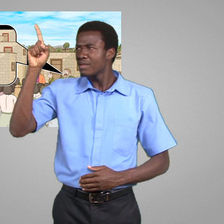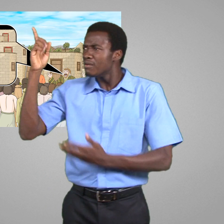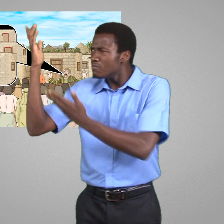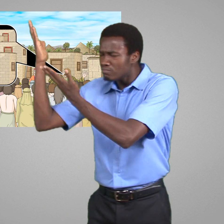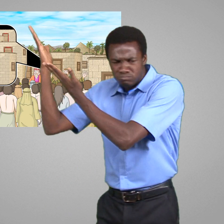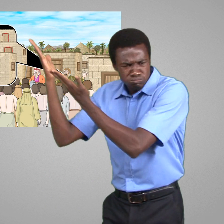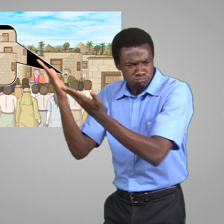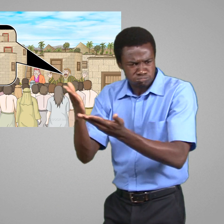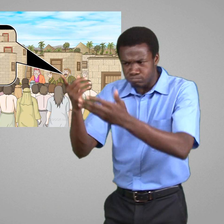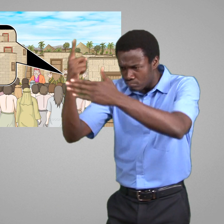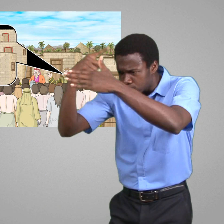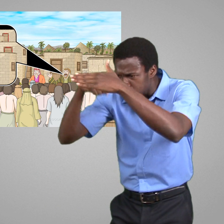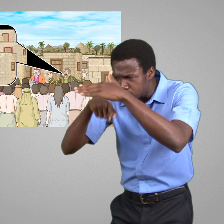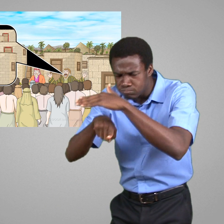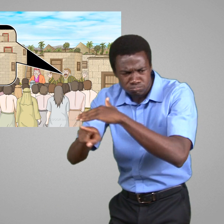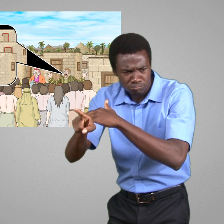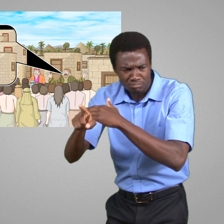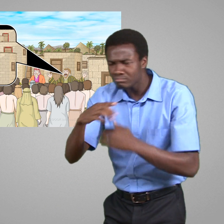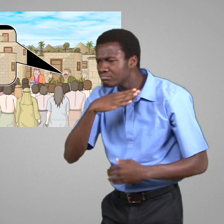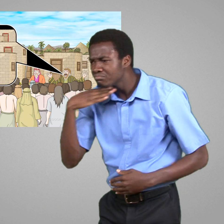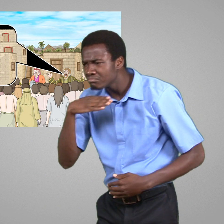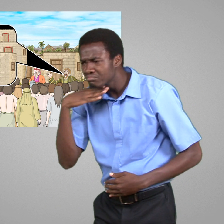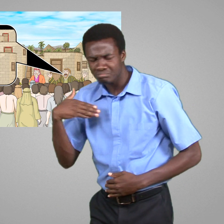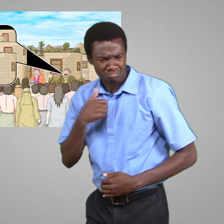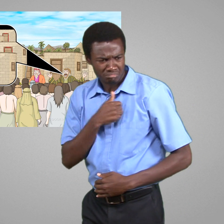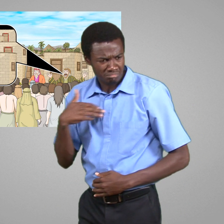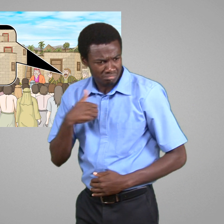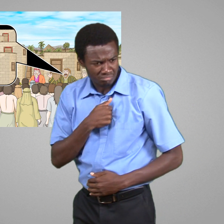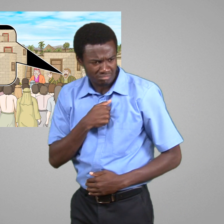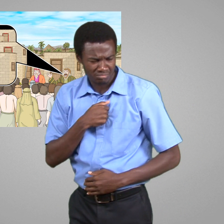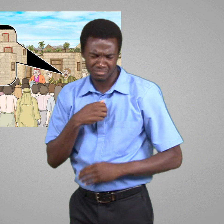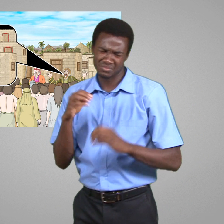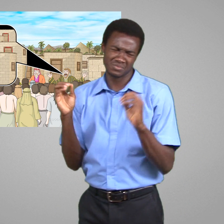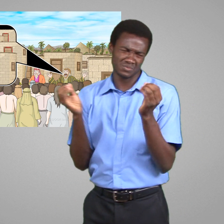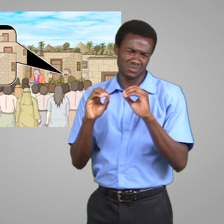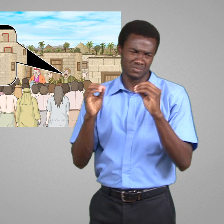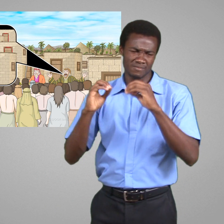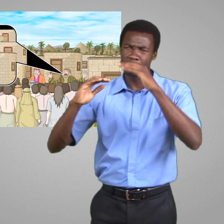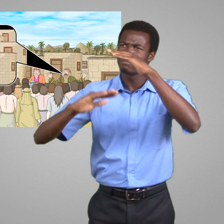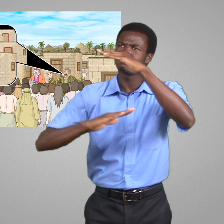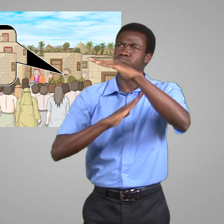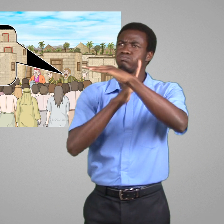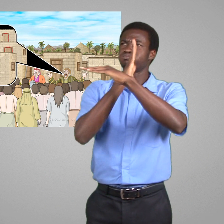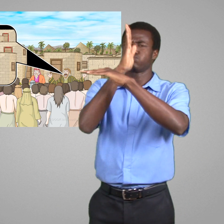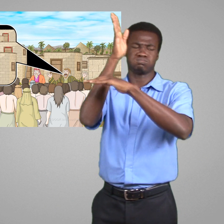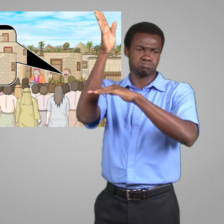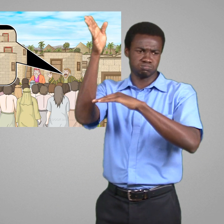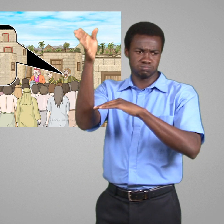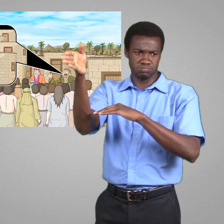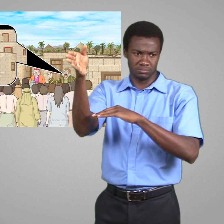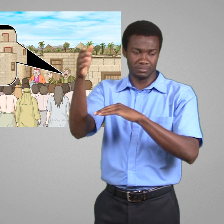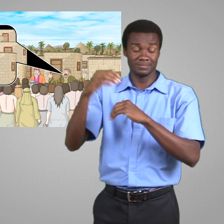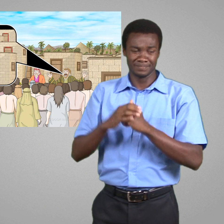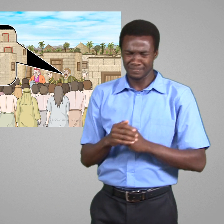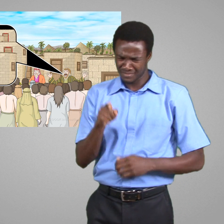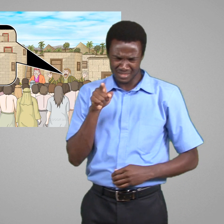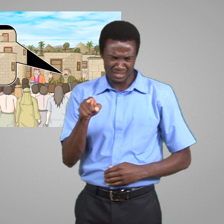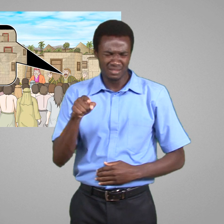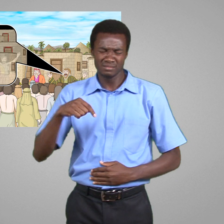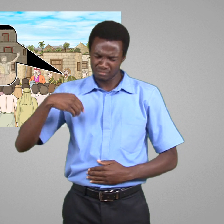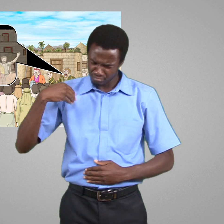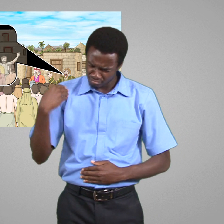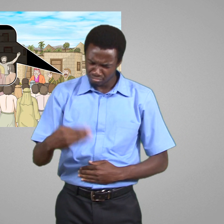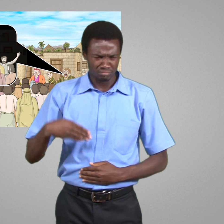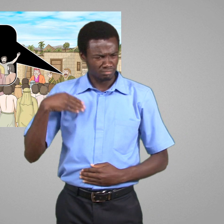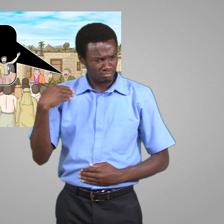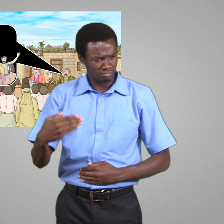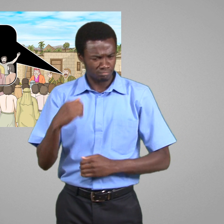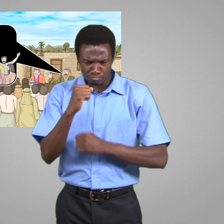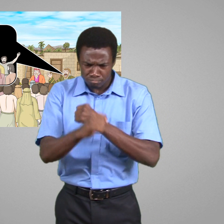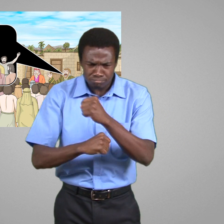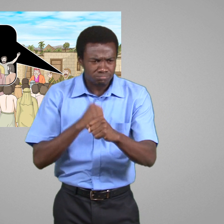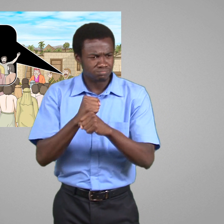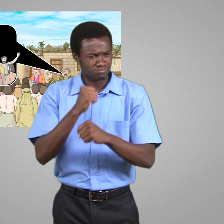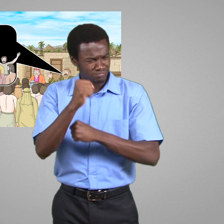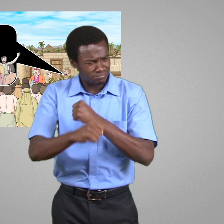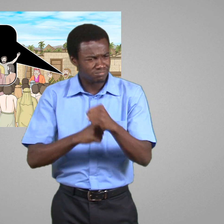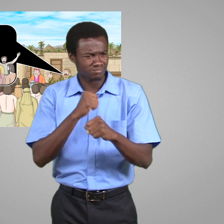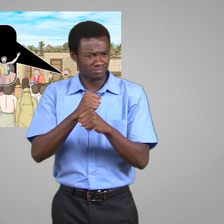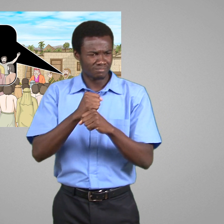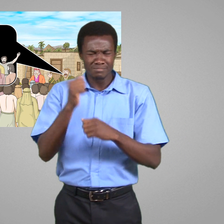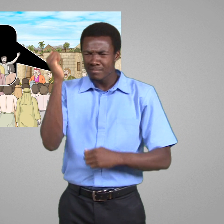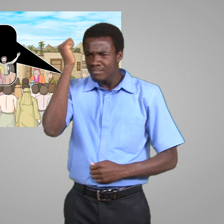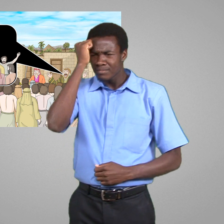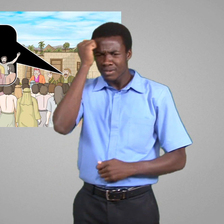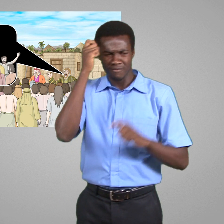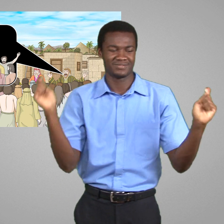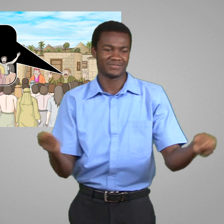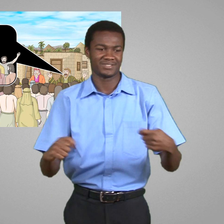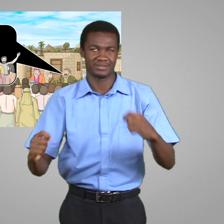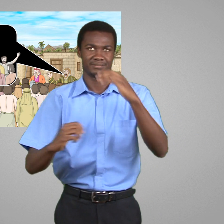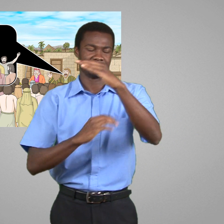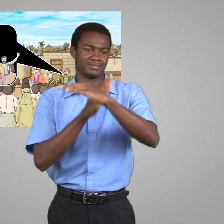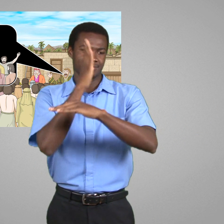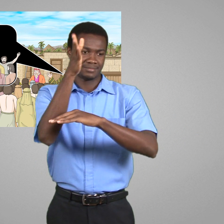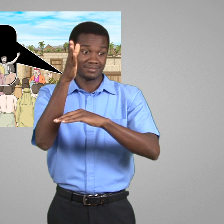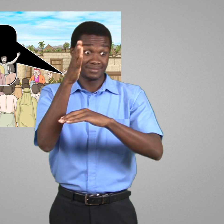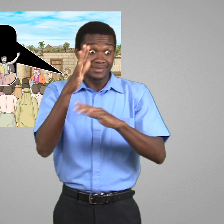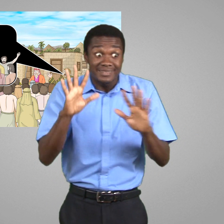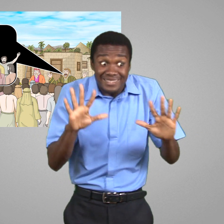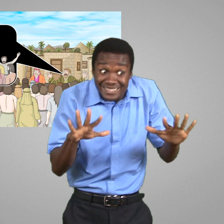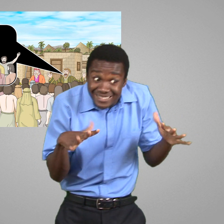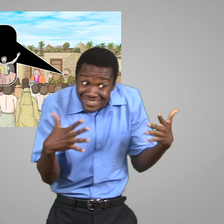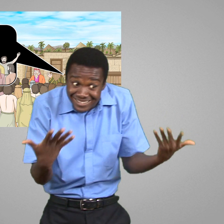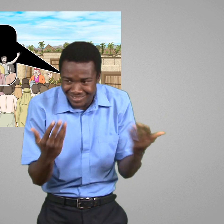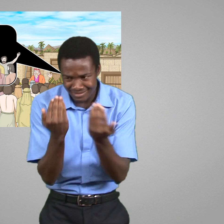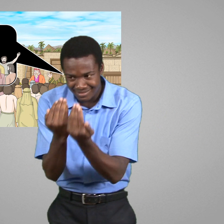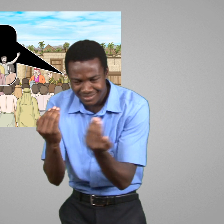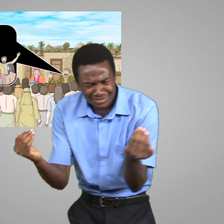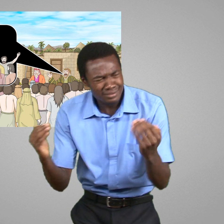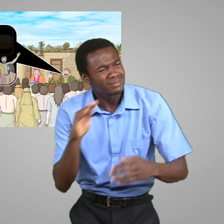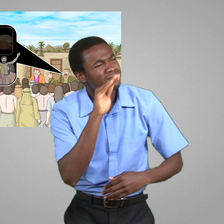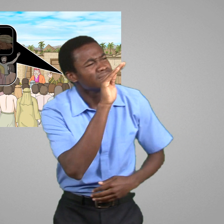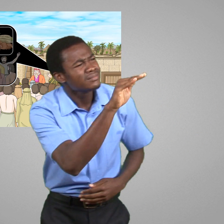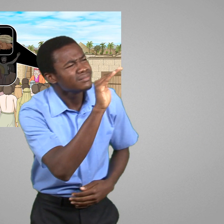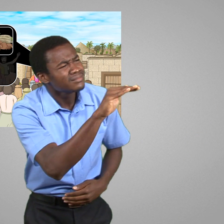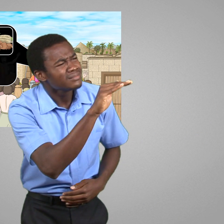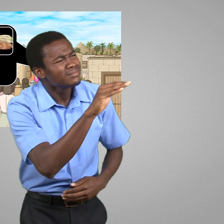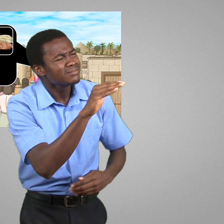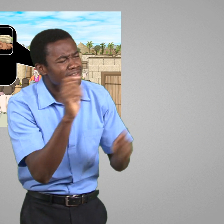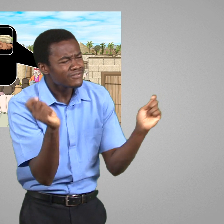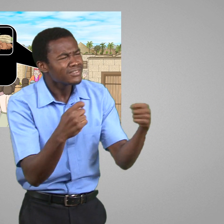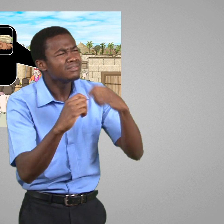When you enter the land that the LORD will give you as He promised, you are to keep this service.